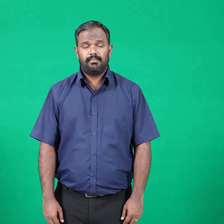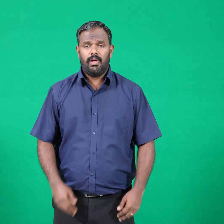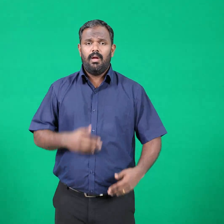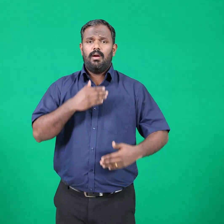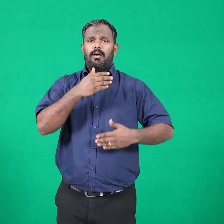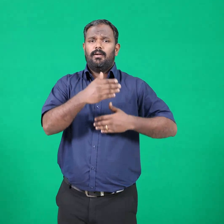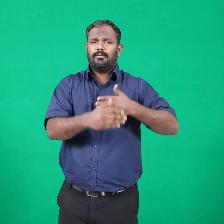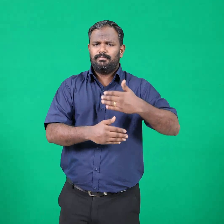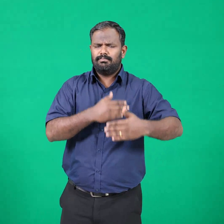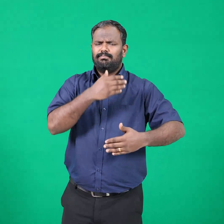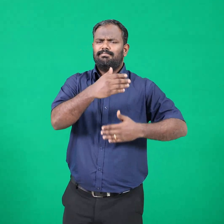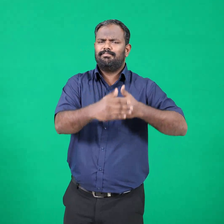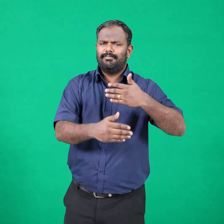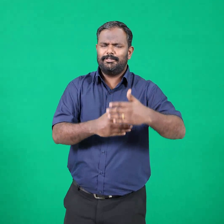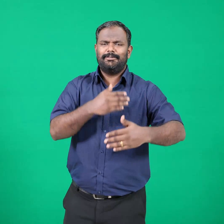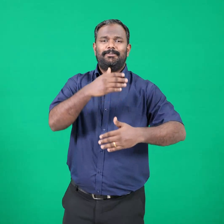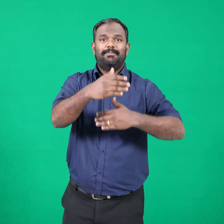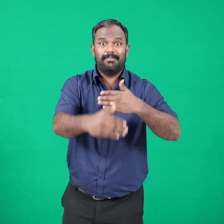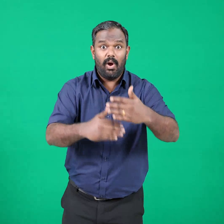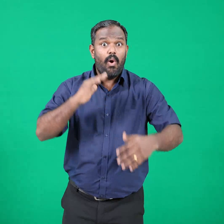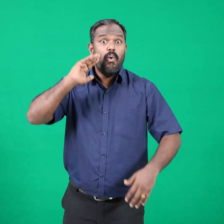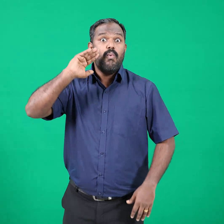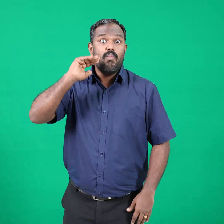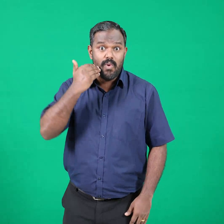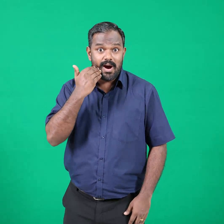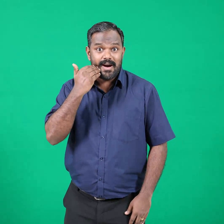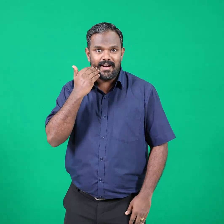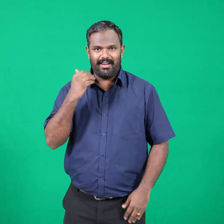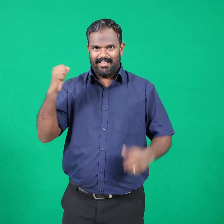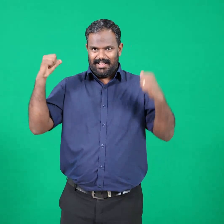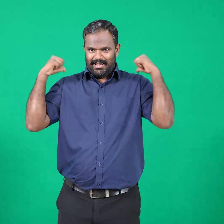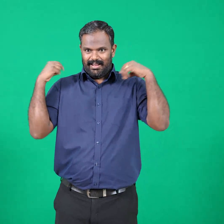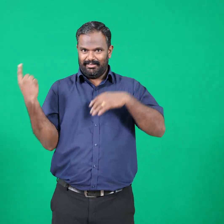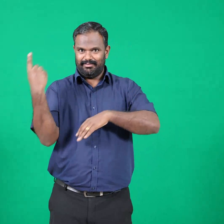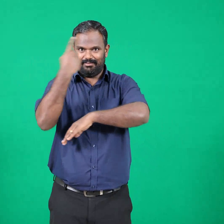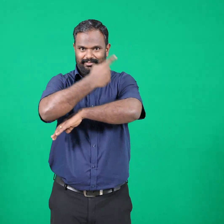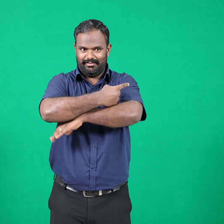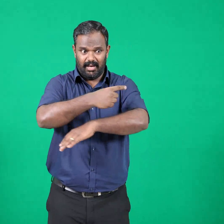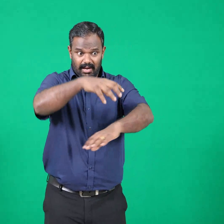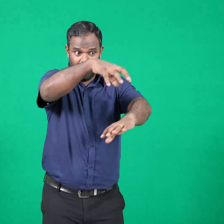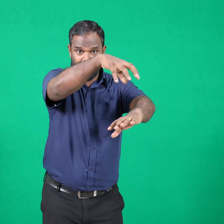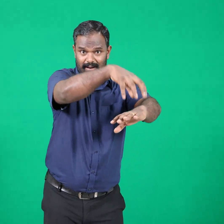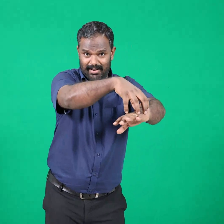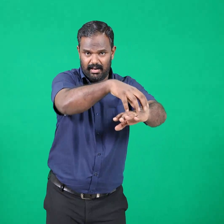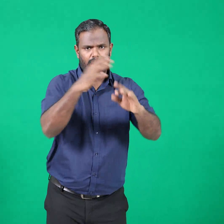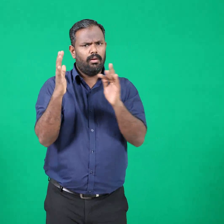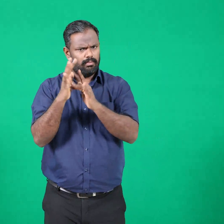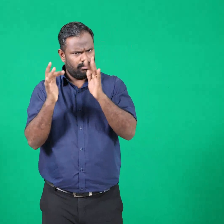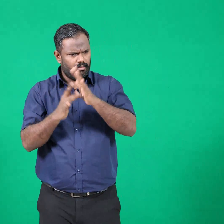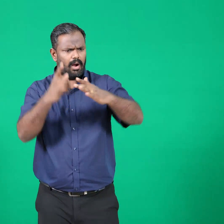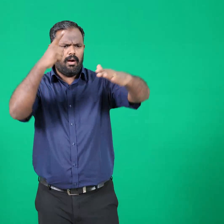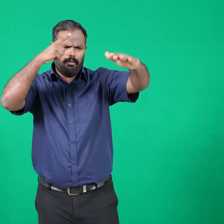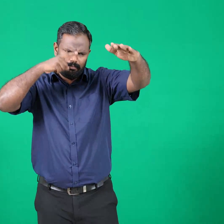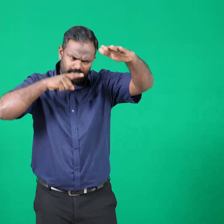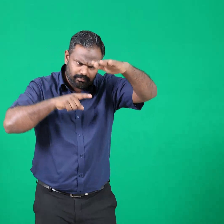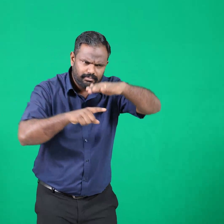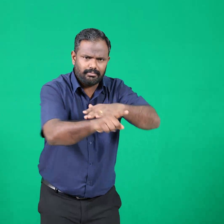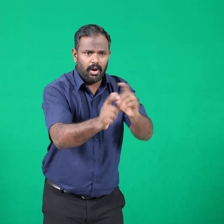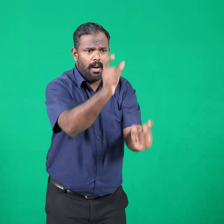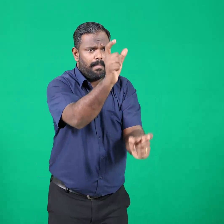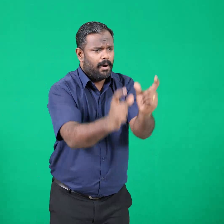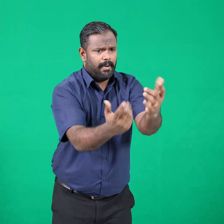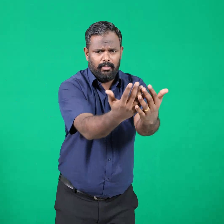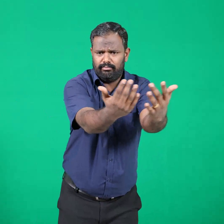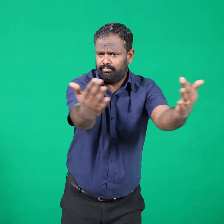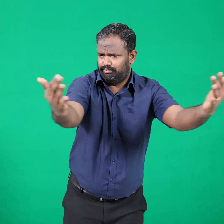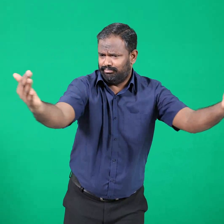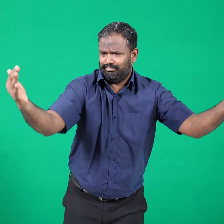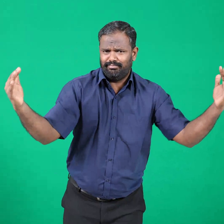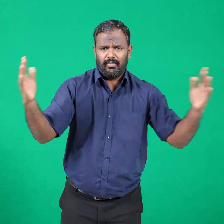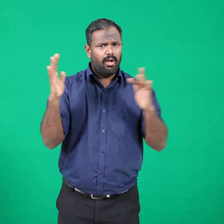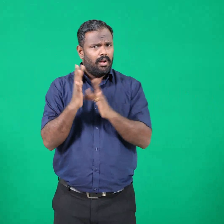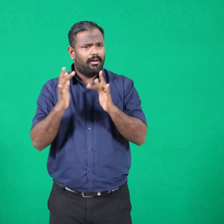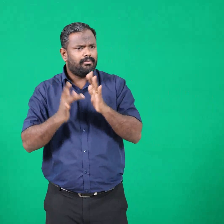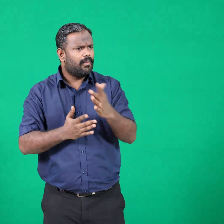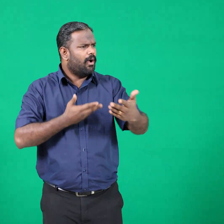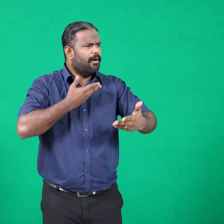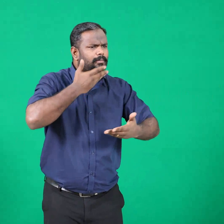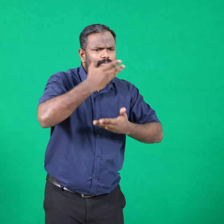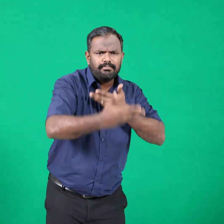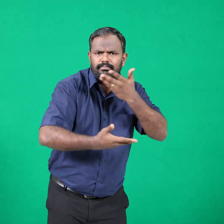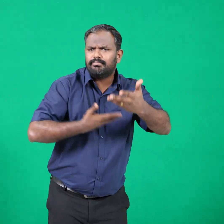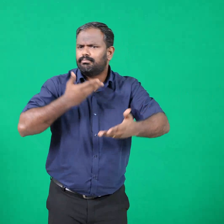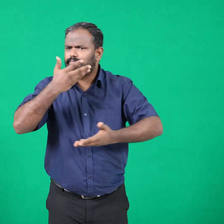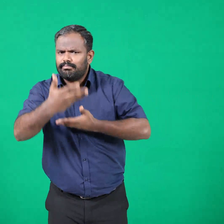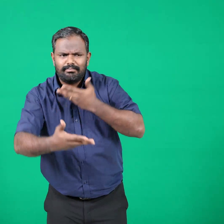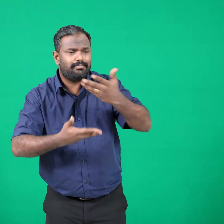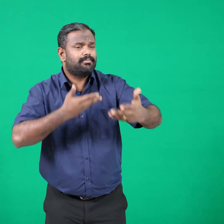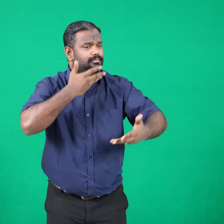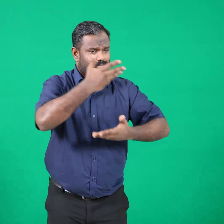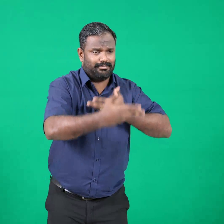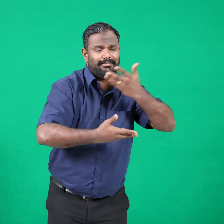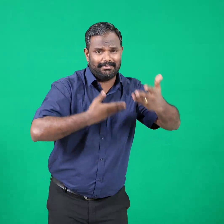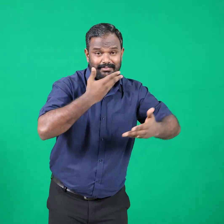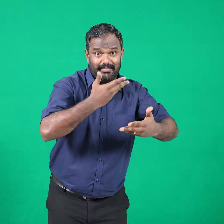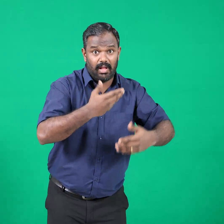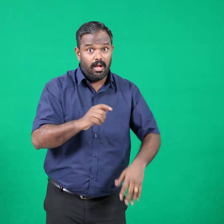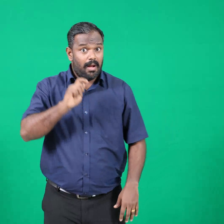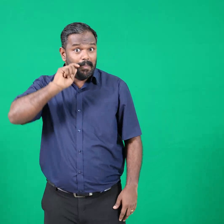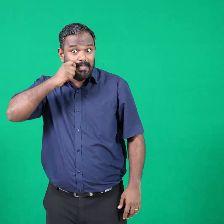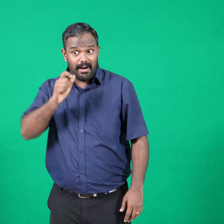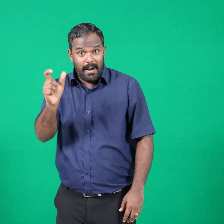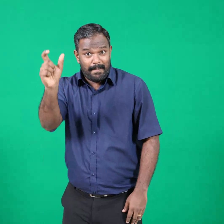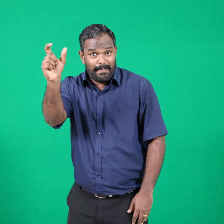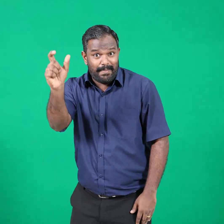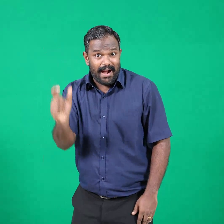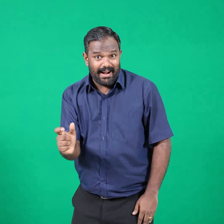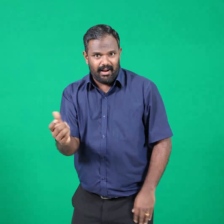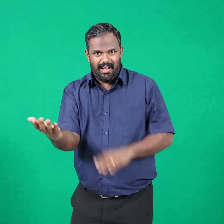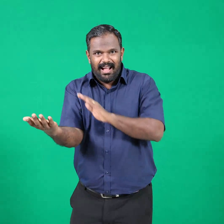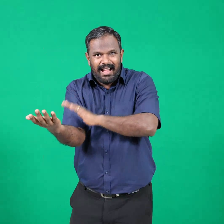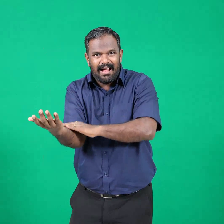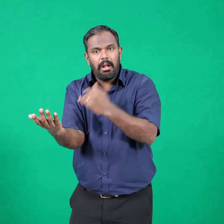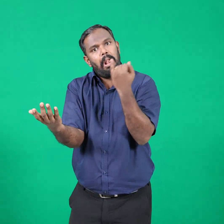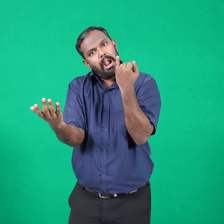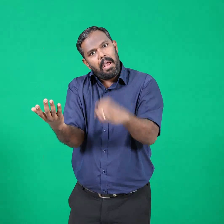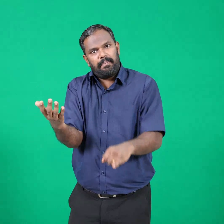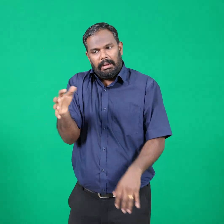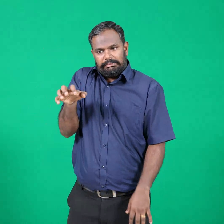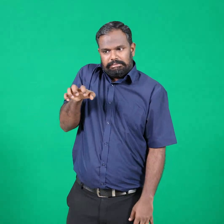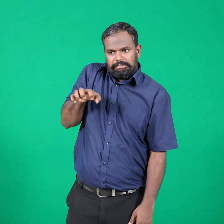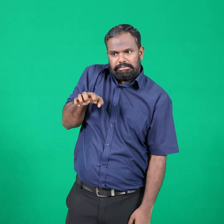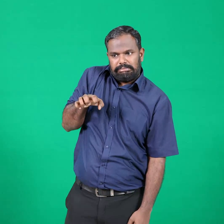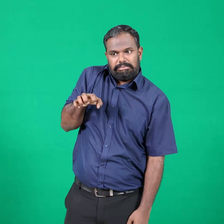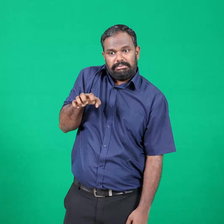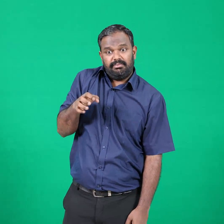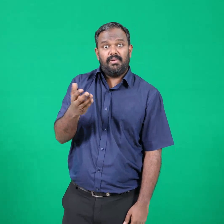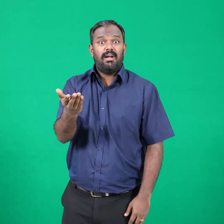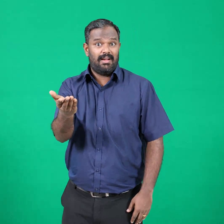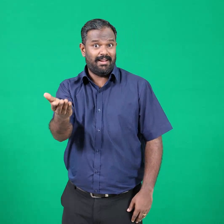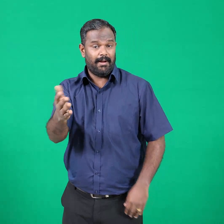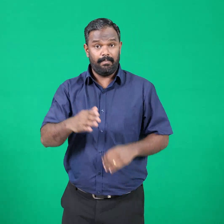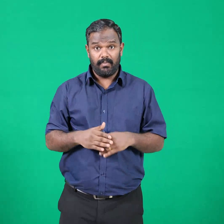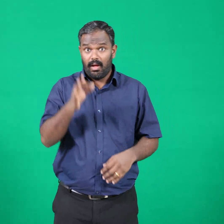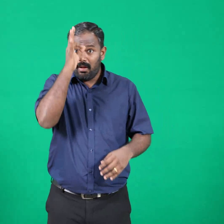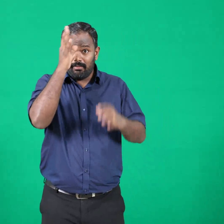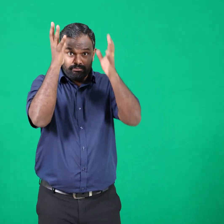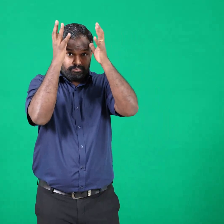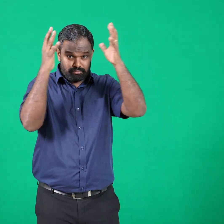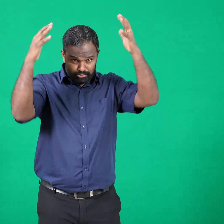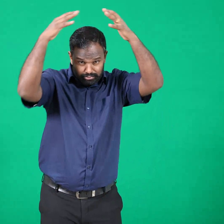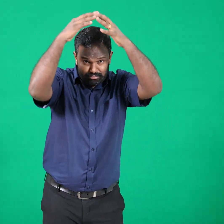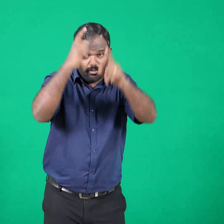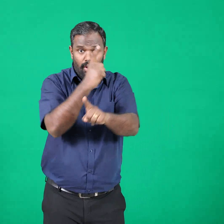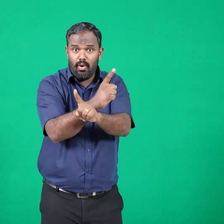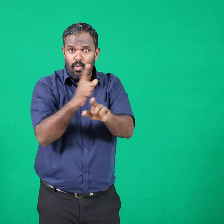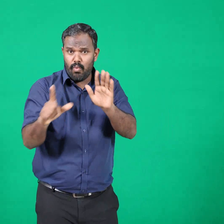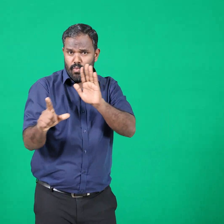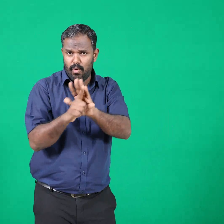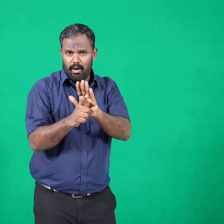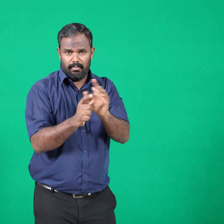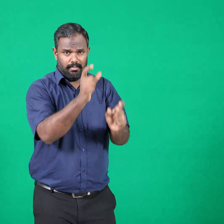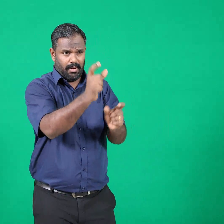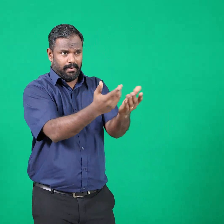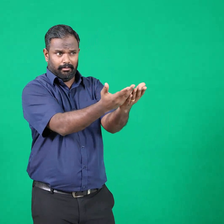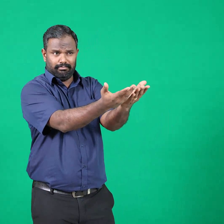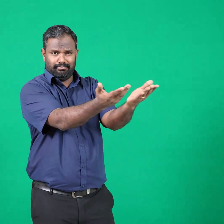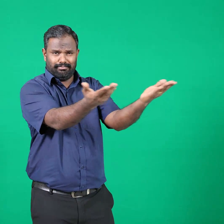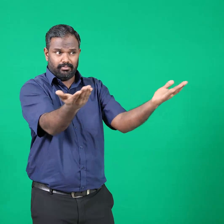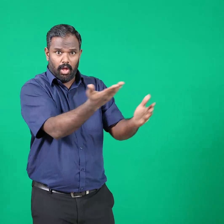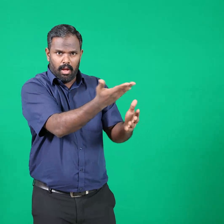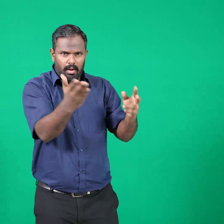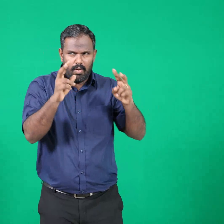On another Sabbath Jesus entered the synagogue and was teaching, and a man was there whose right hand was withered.